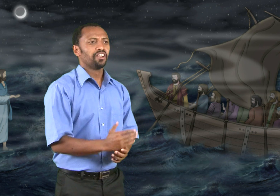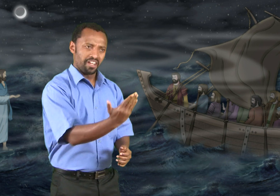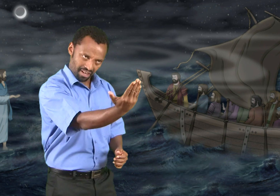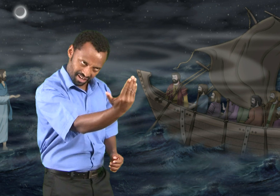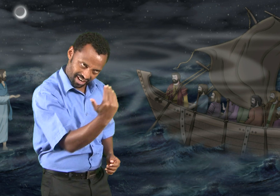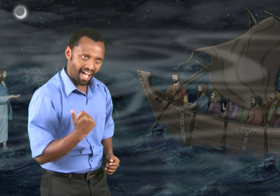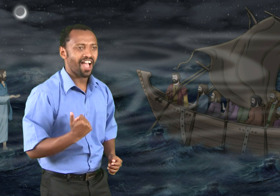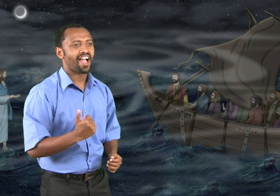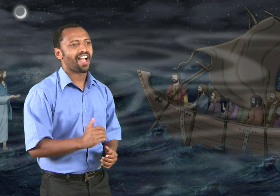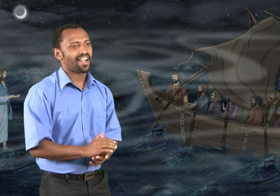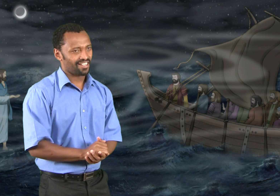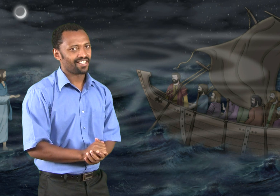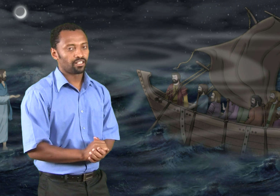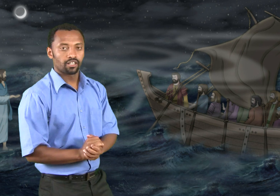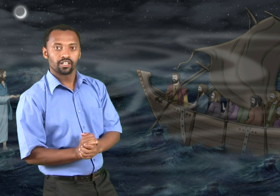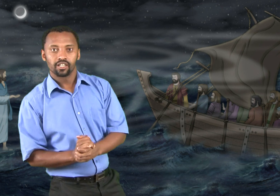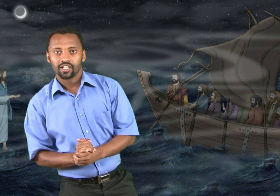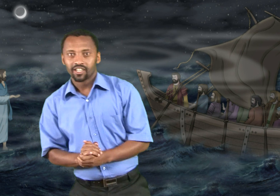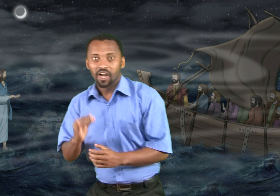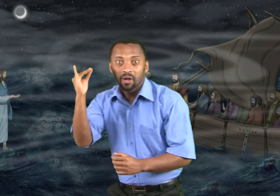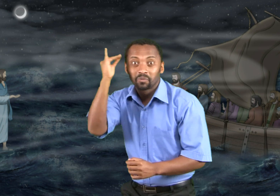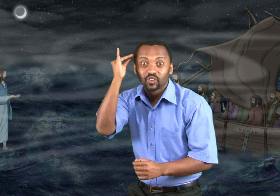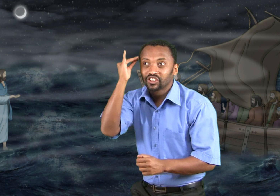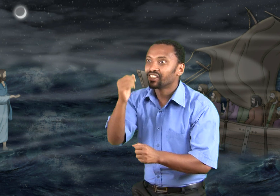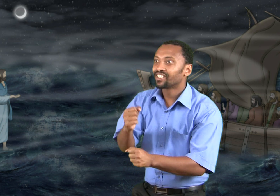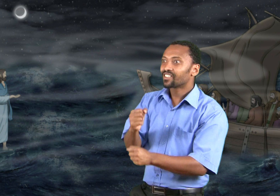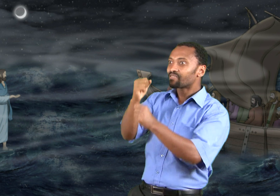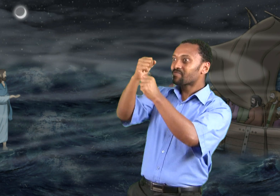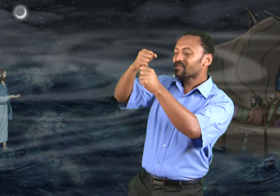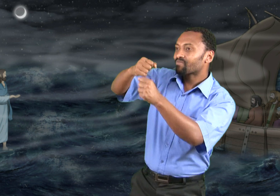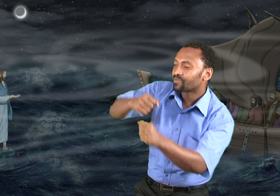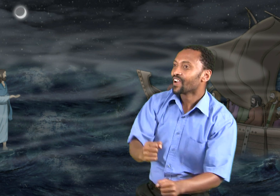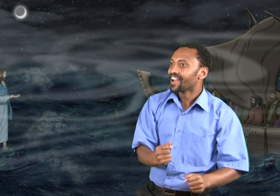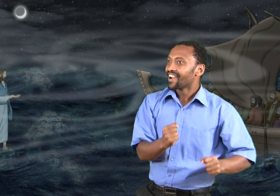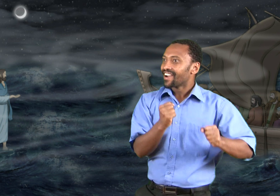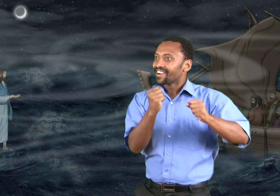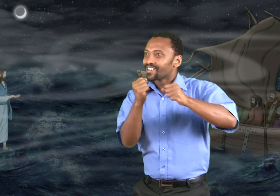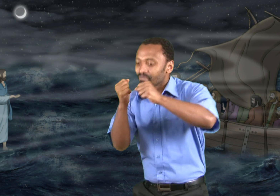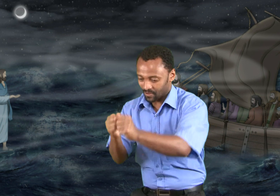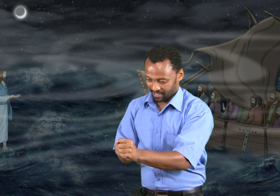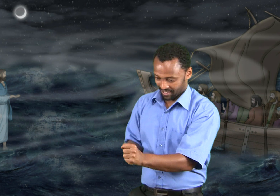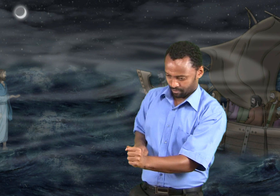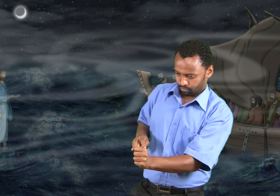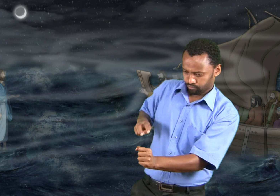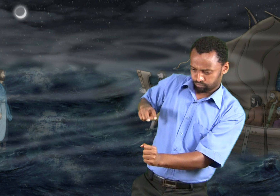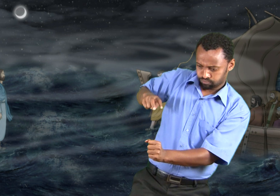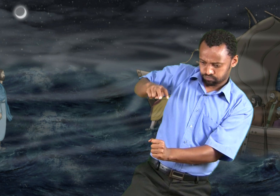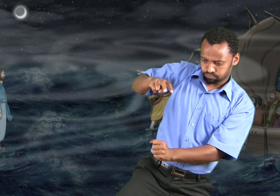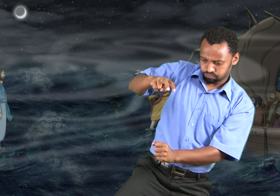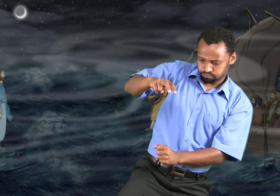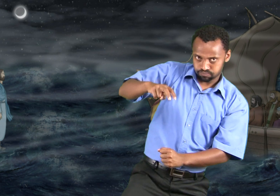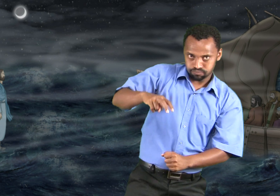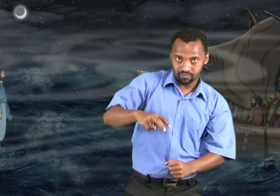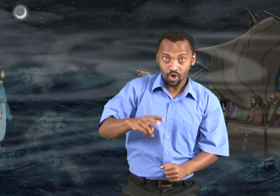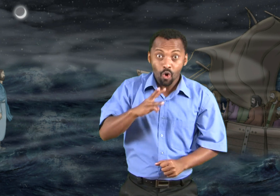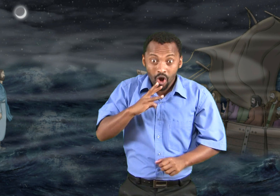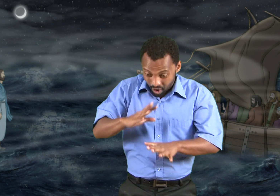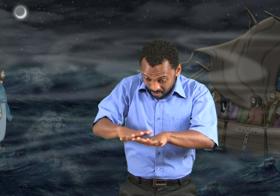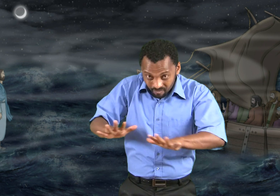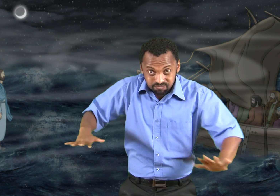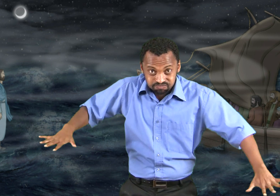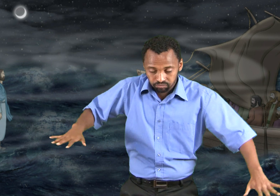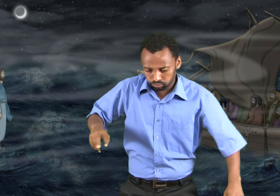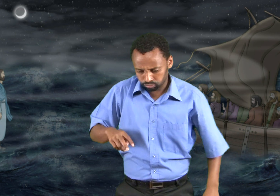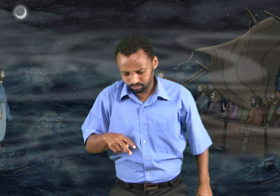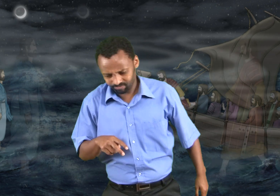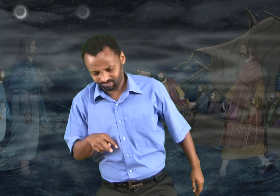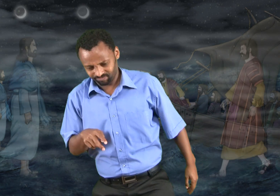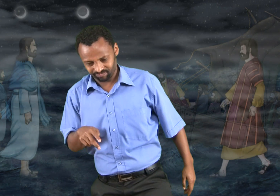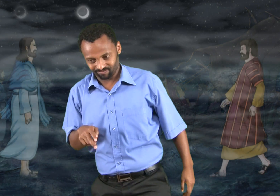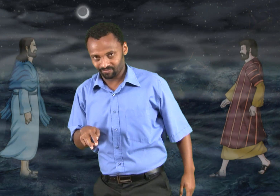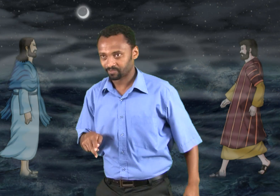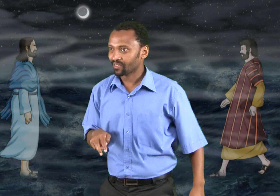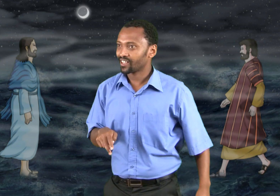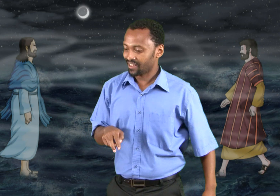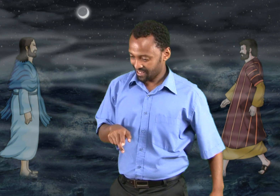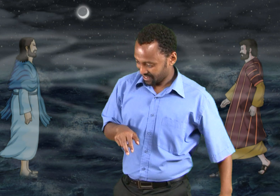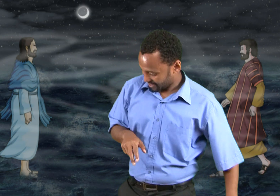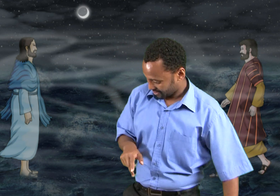“Come,” said Jesus.